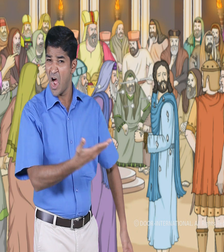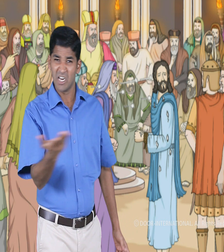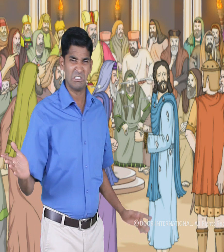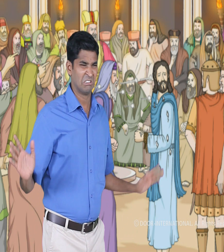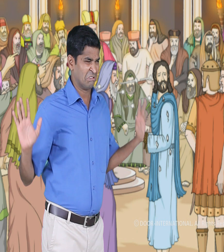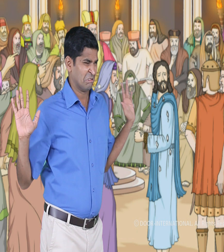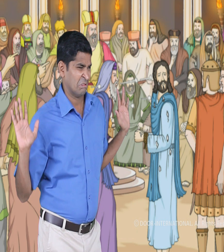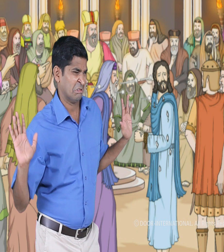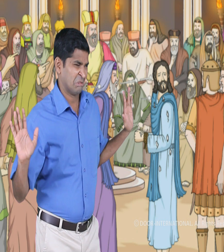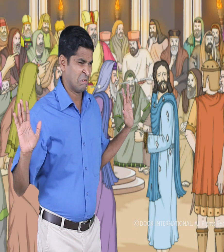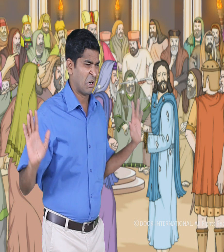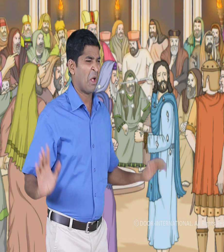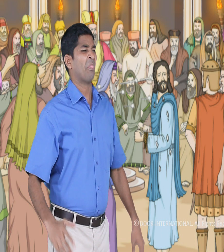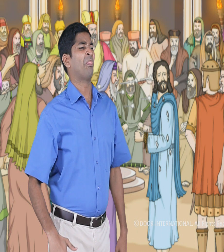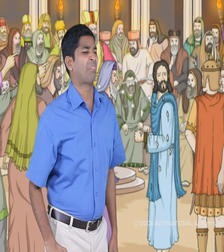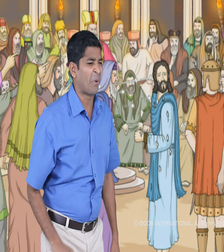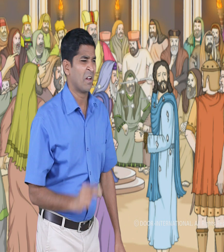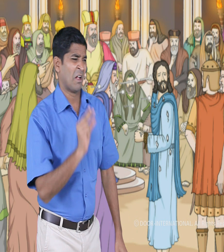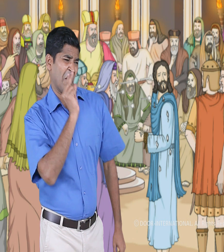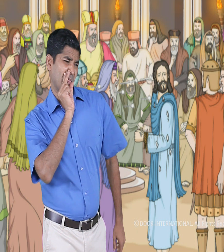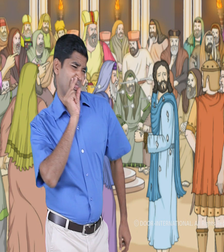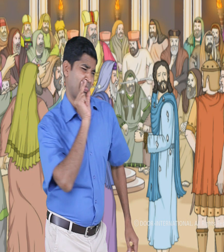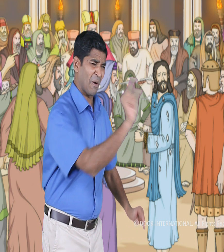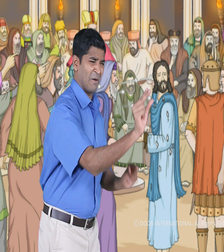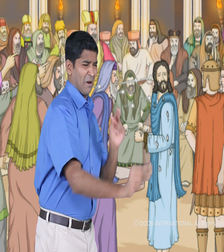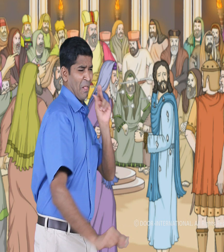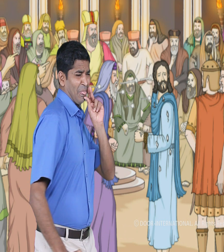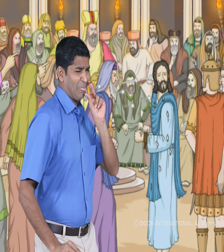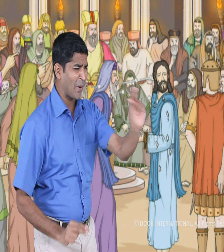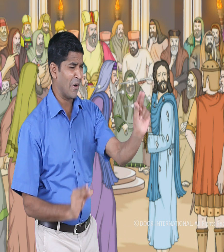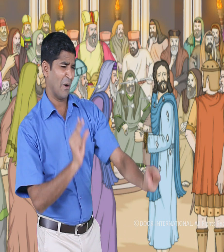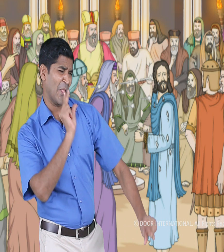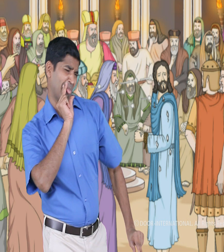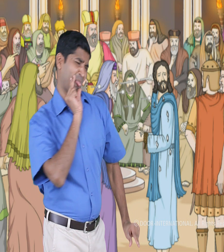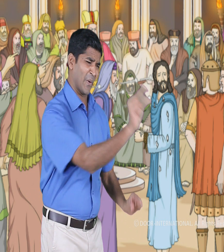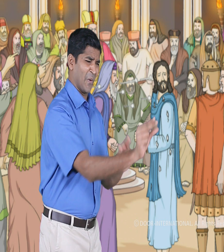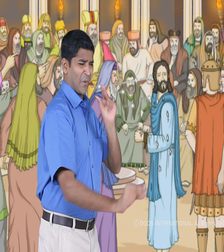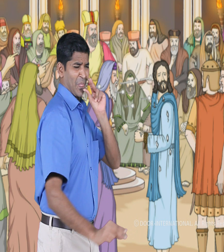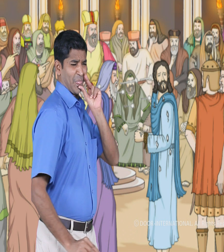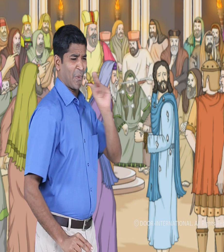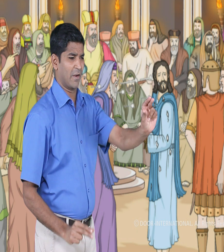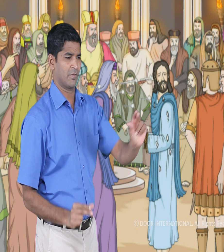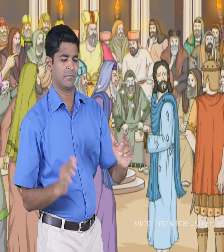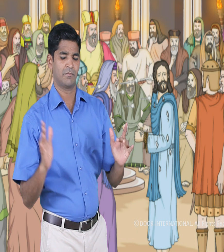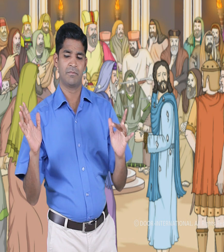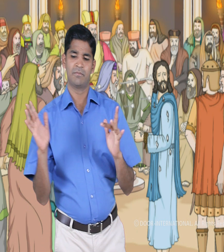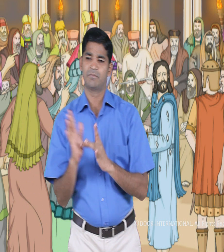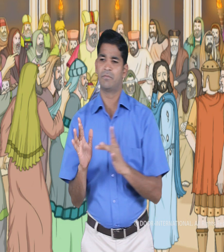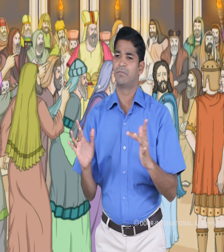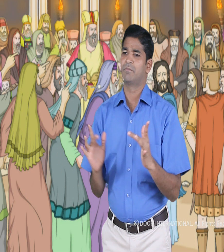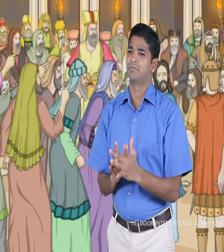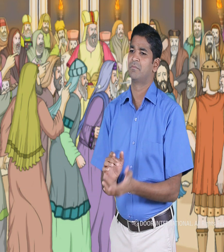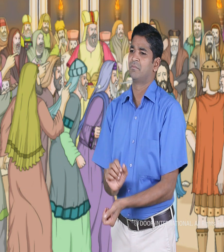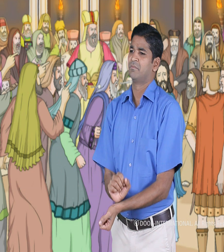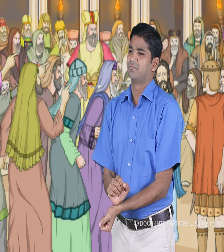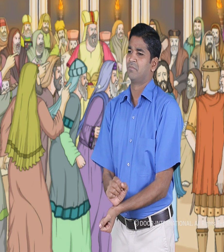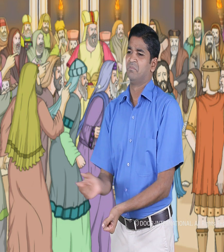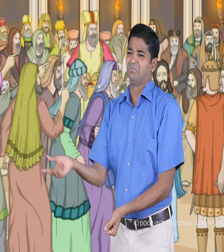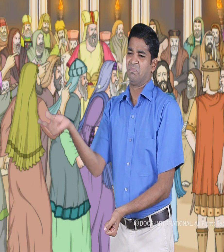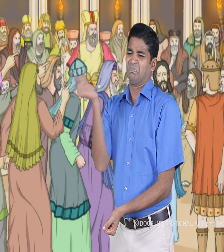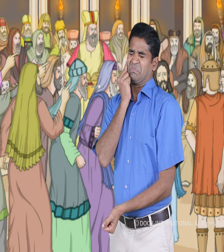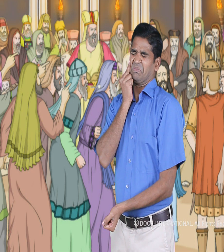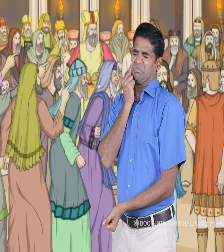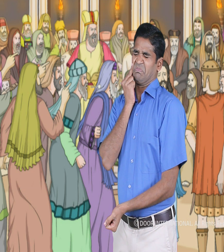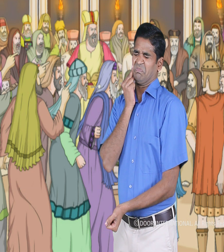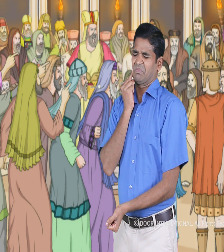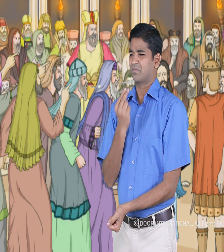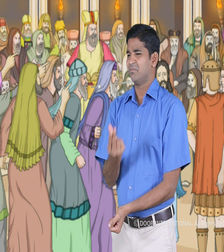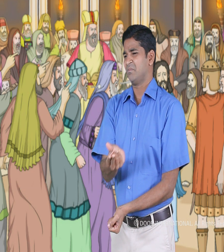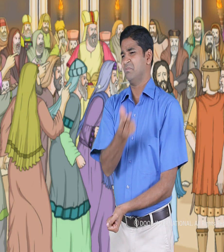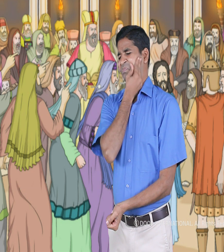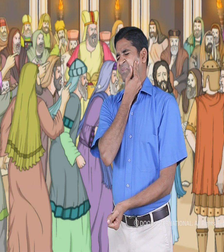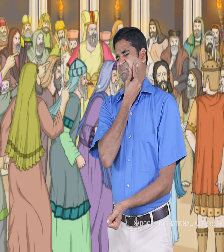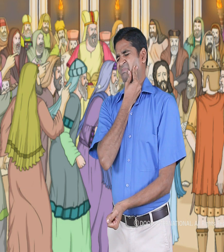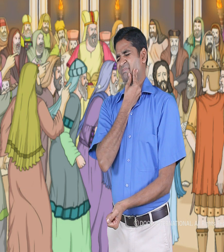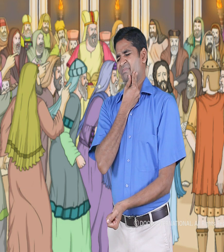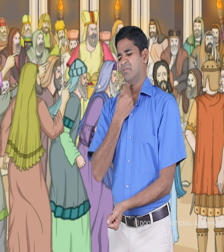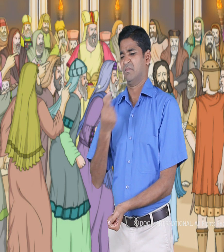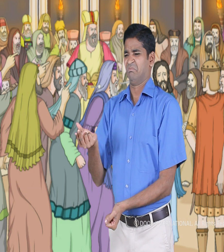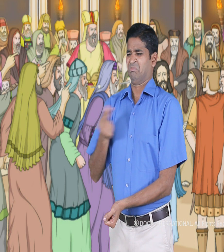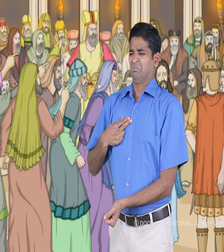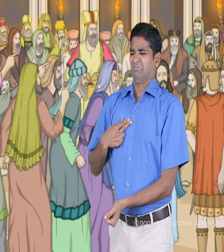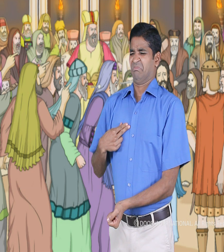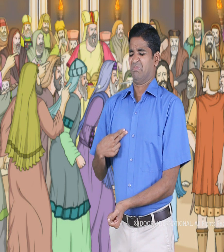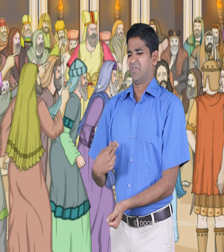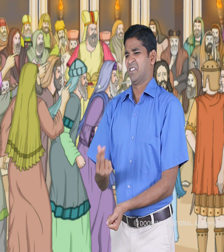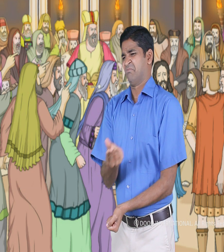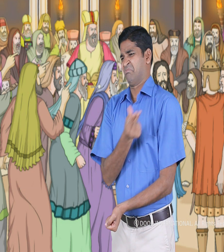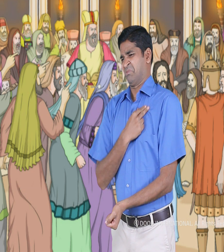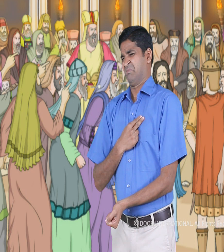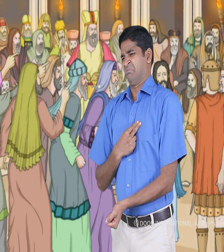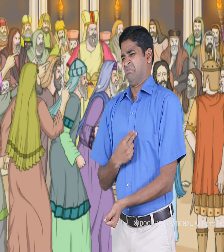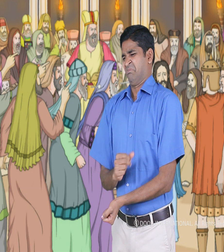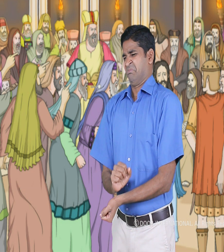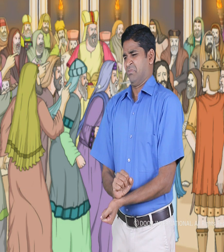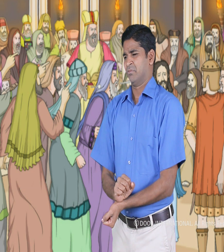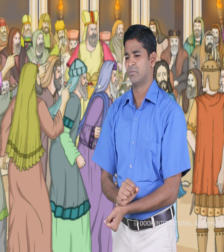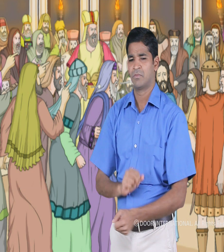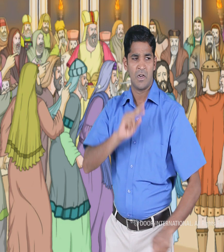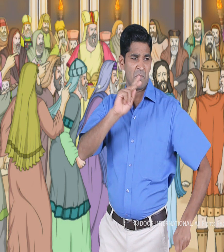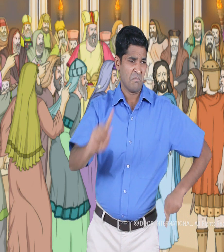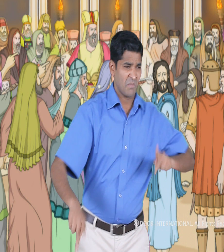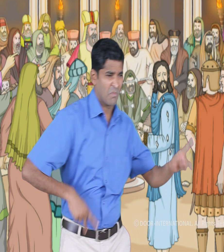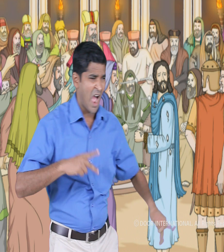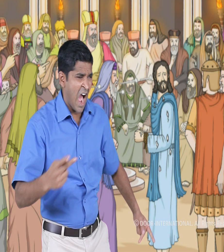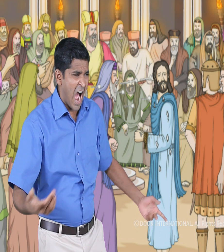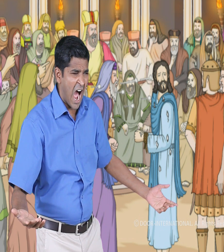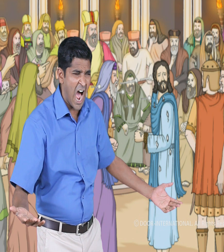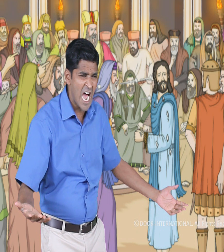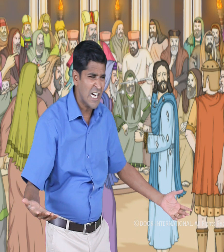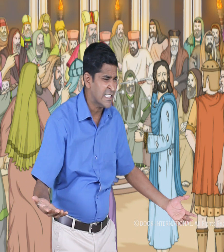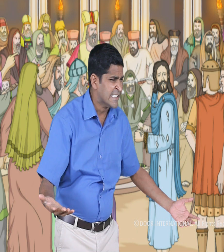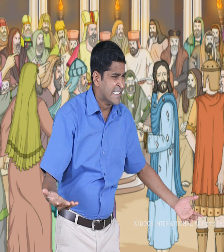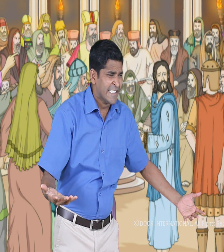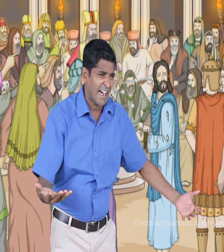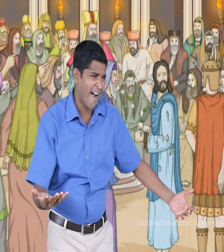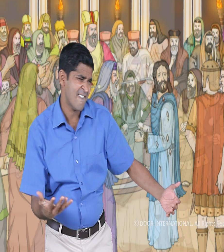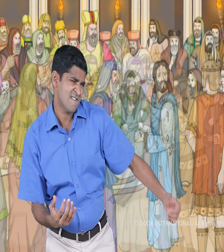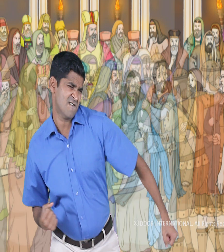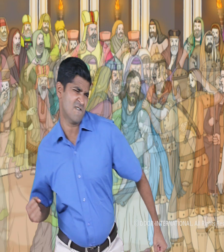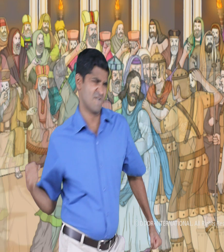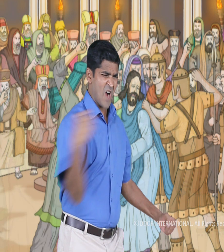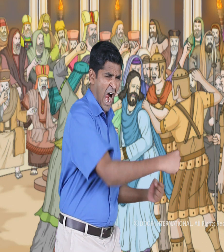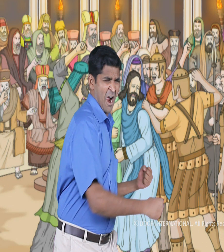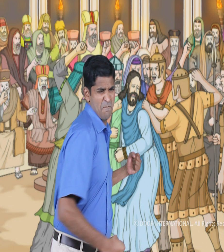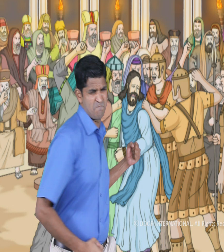What do you think?” “He deserves to die,” they answered.